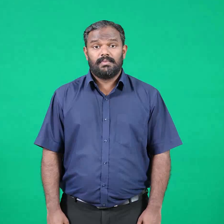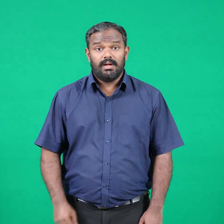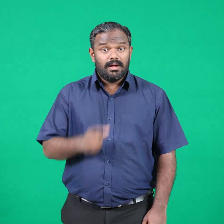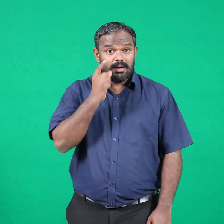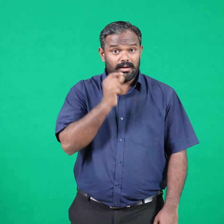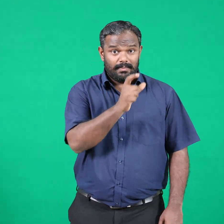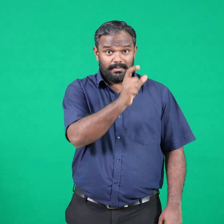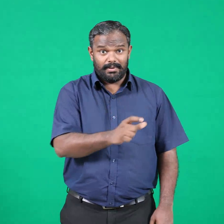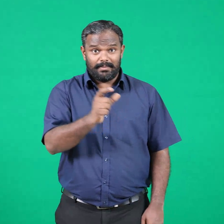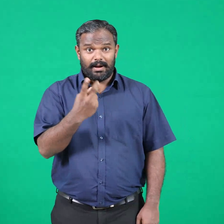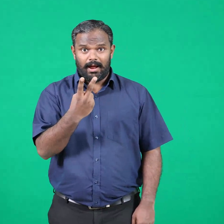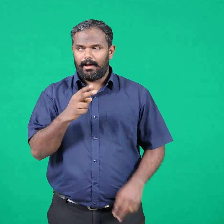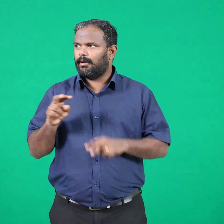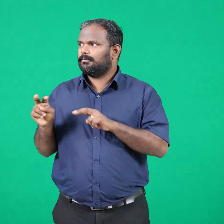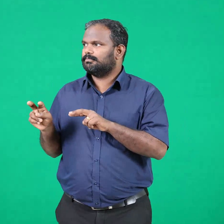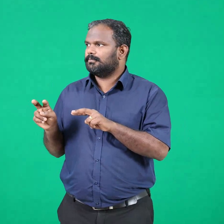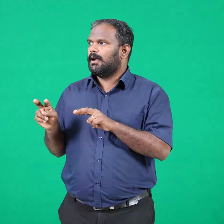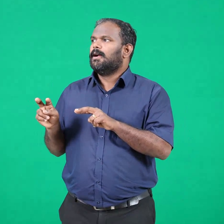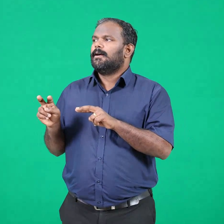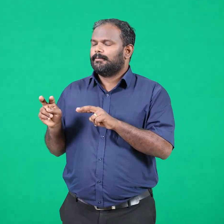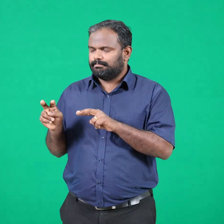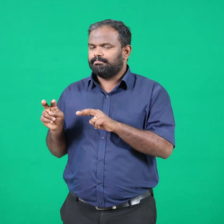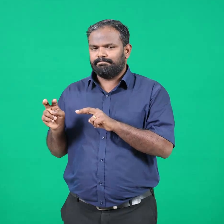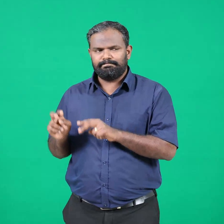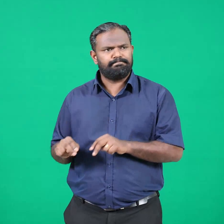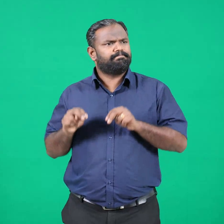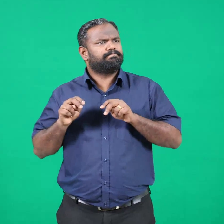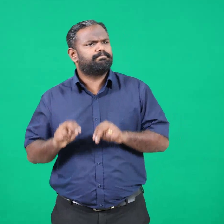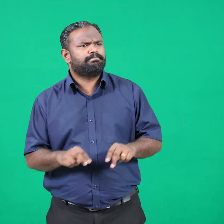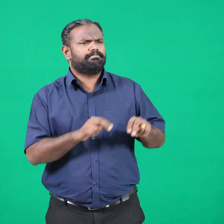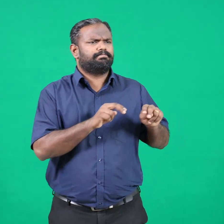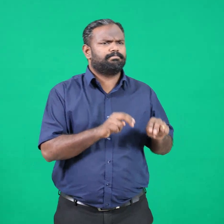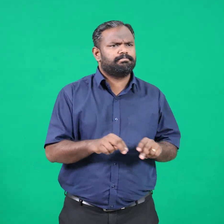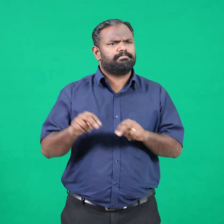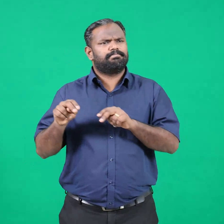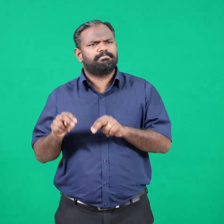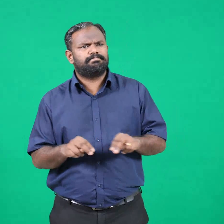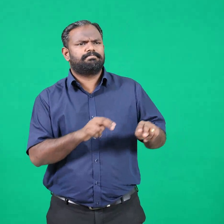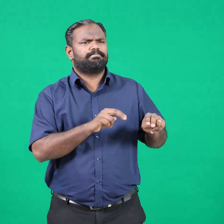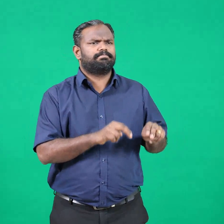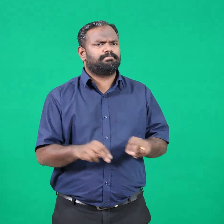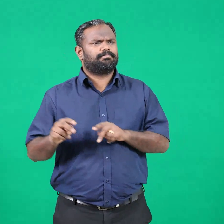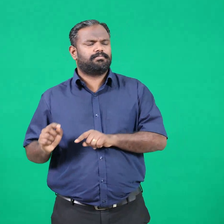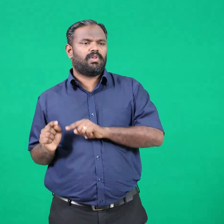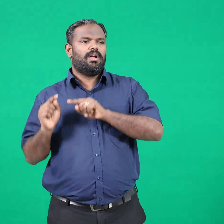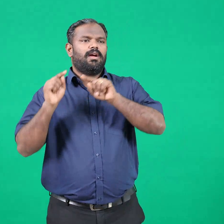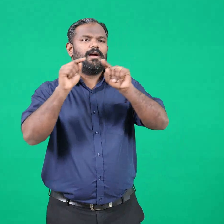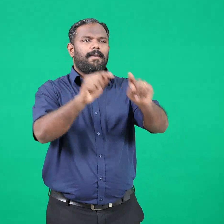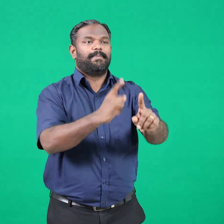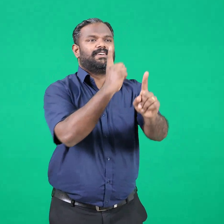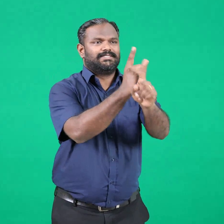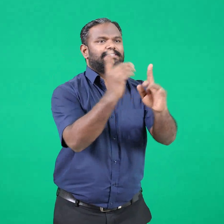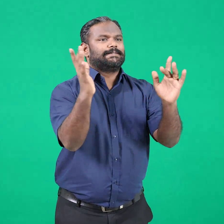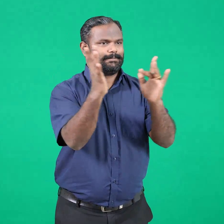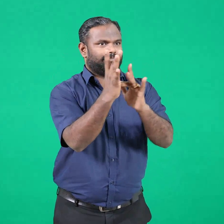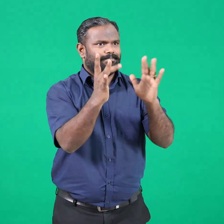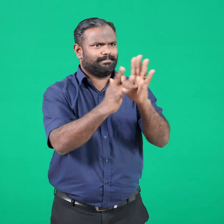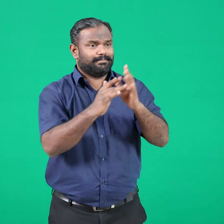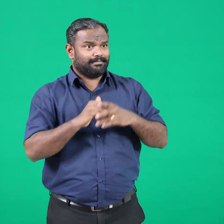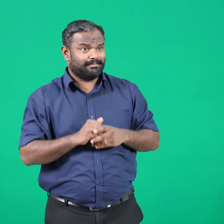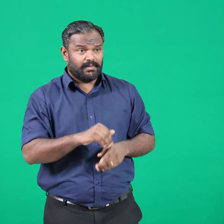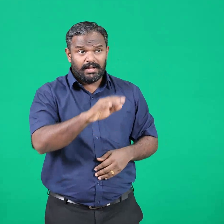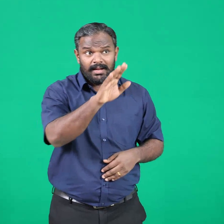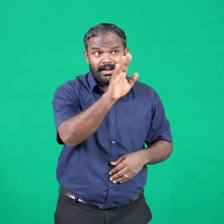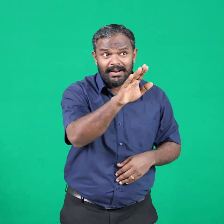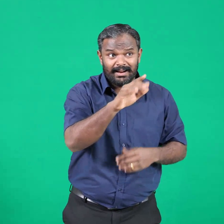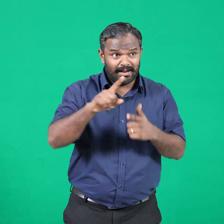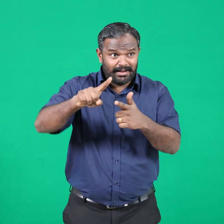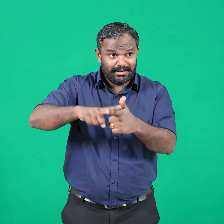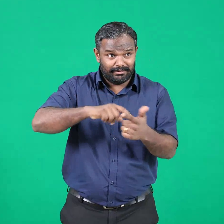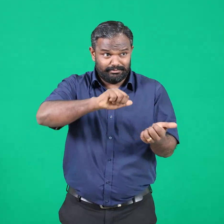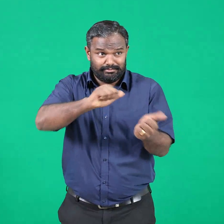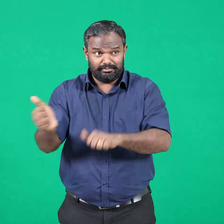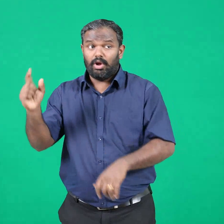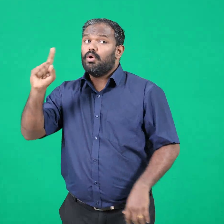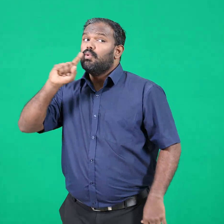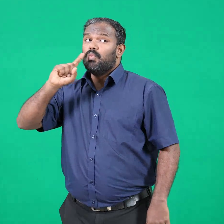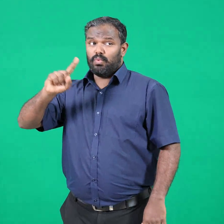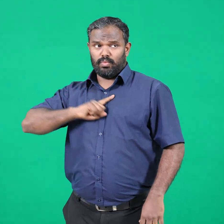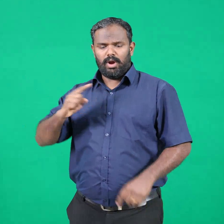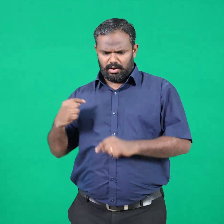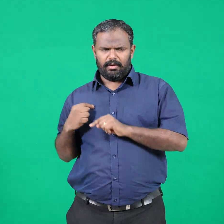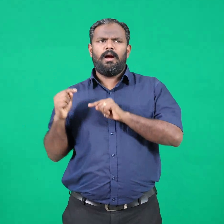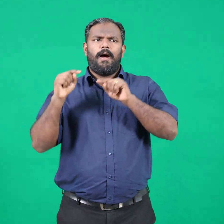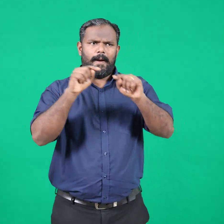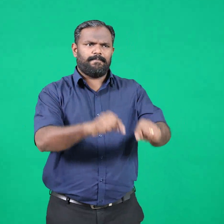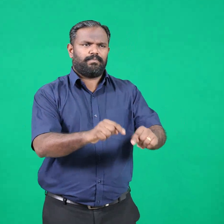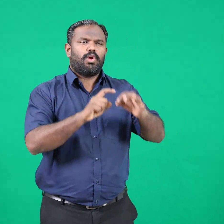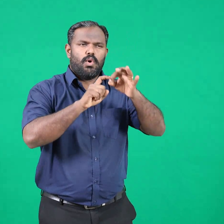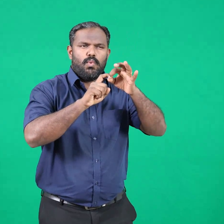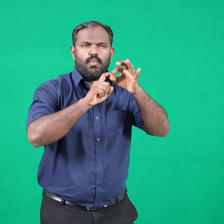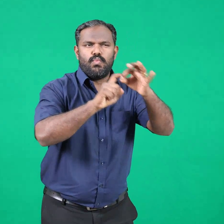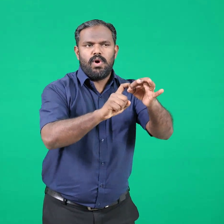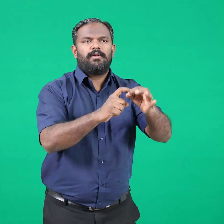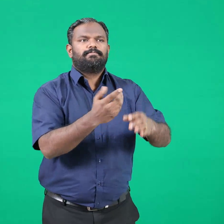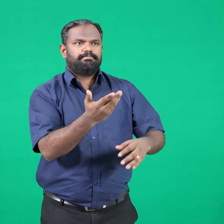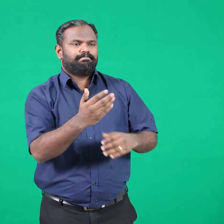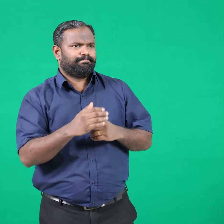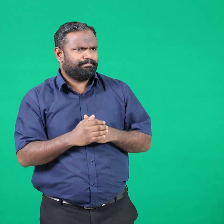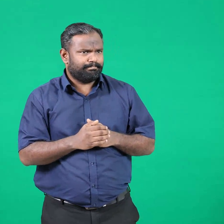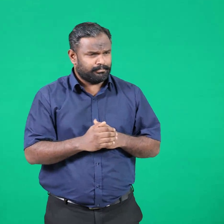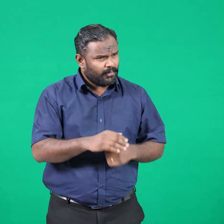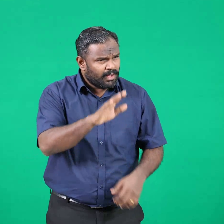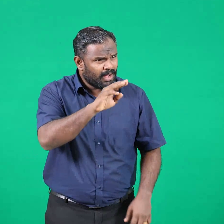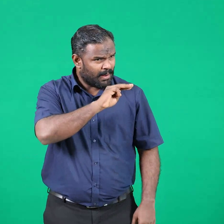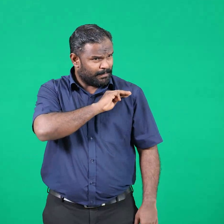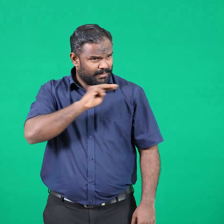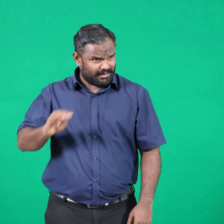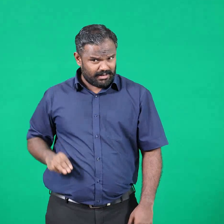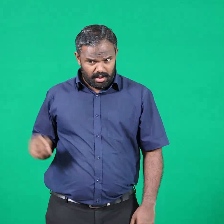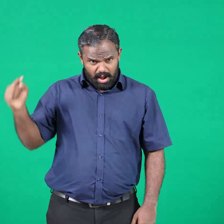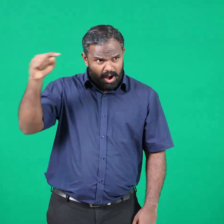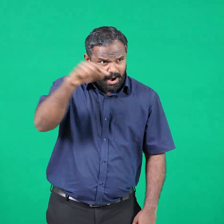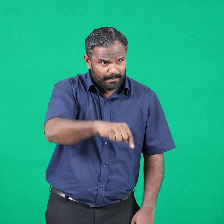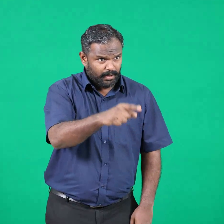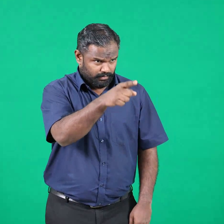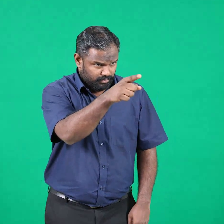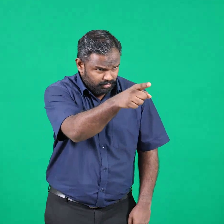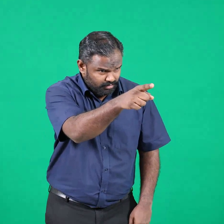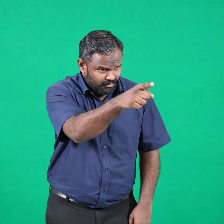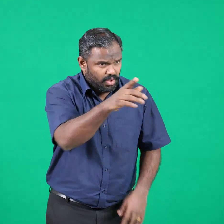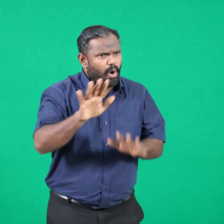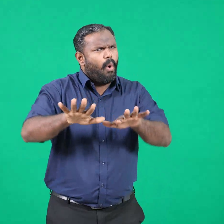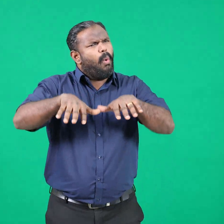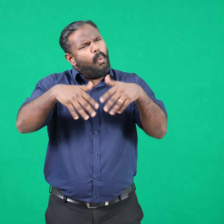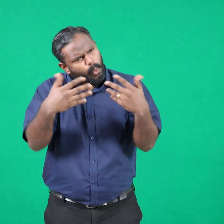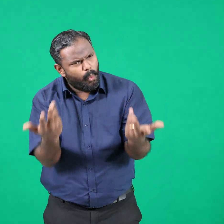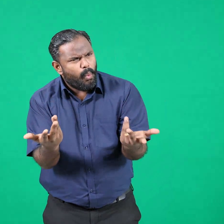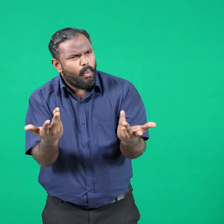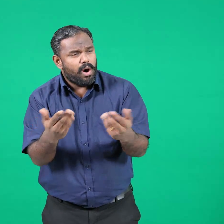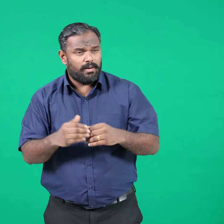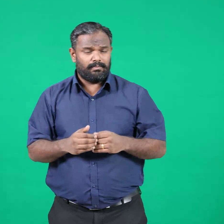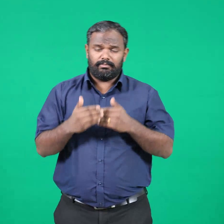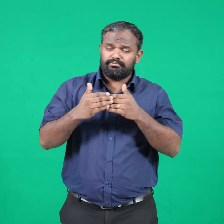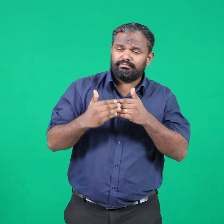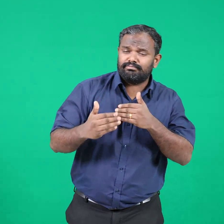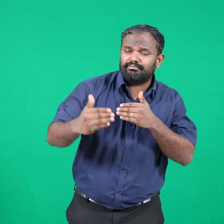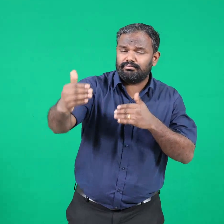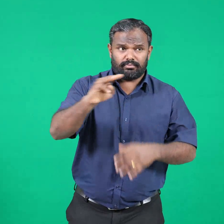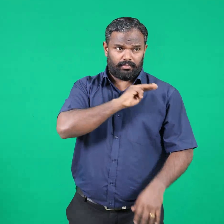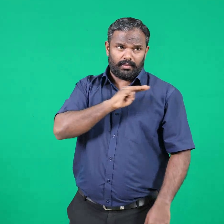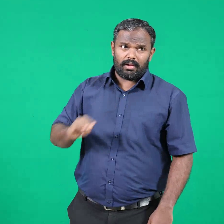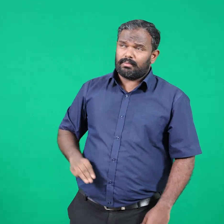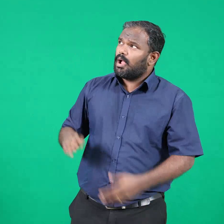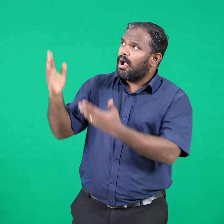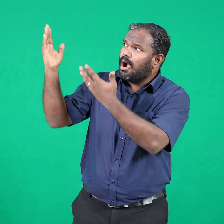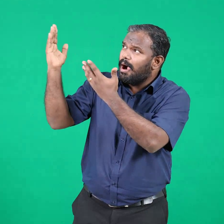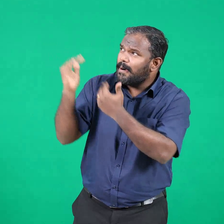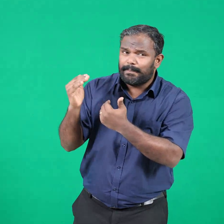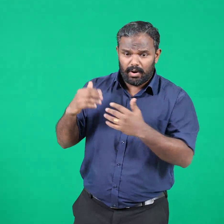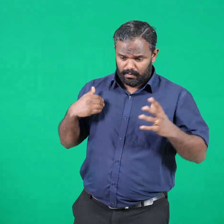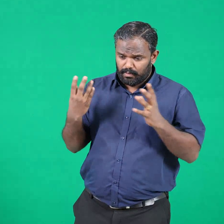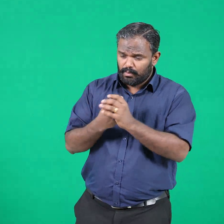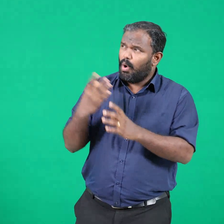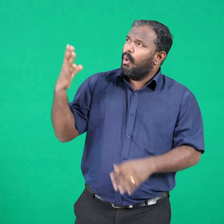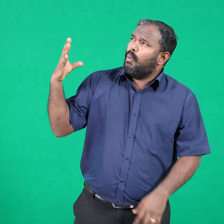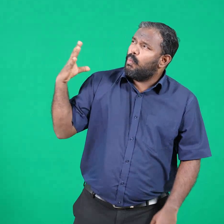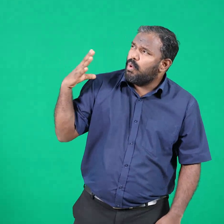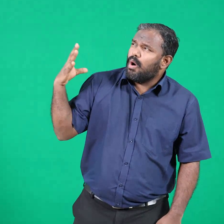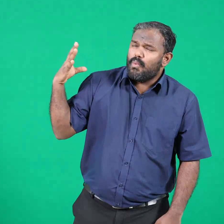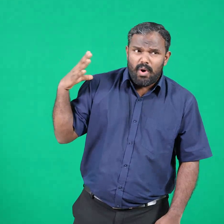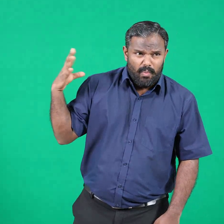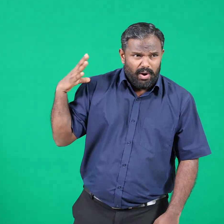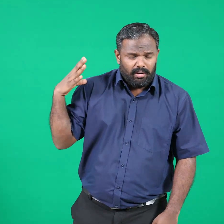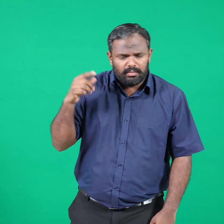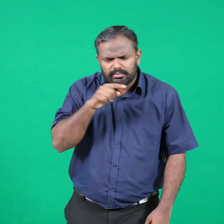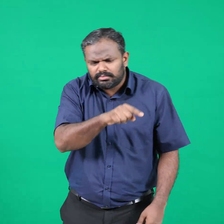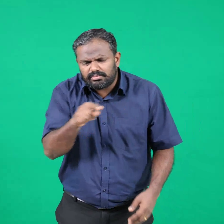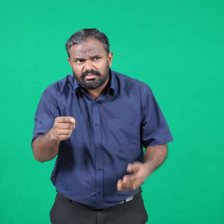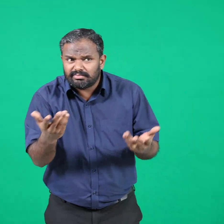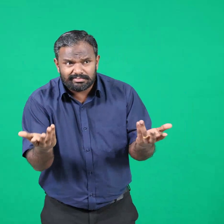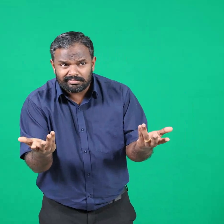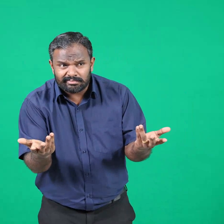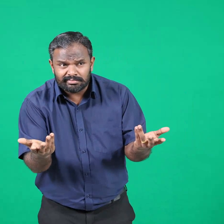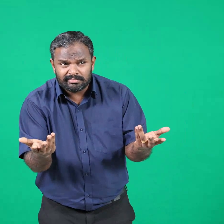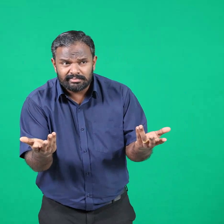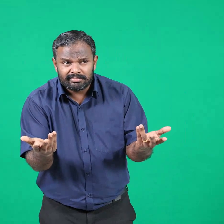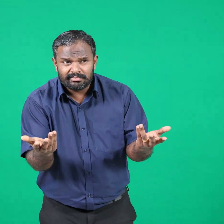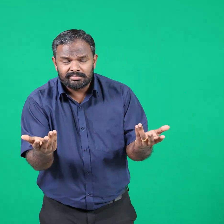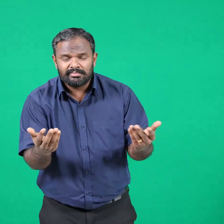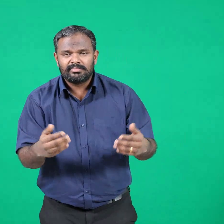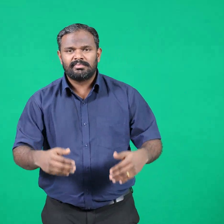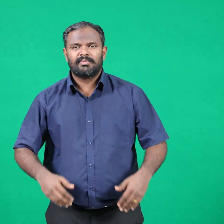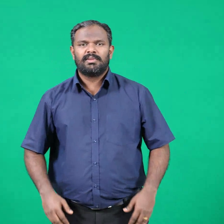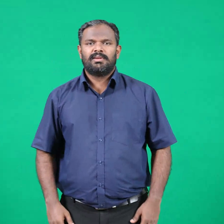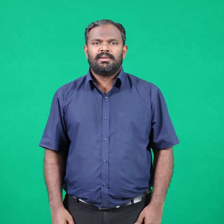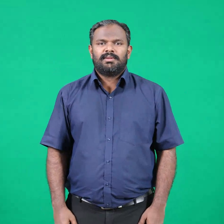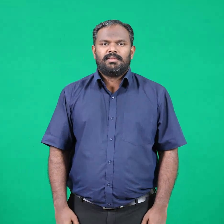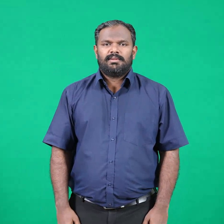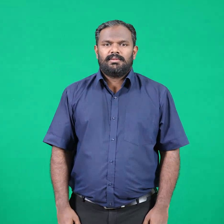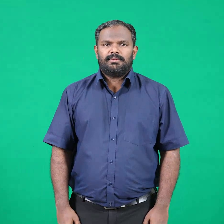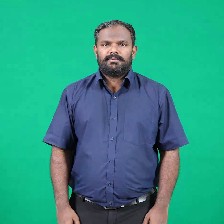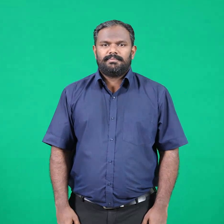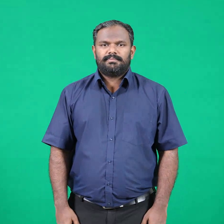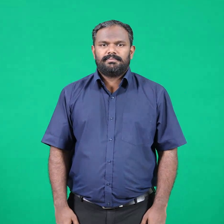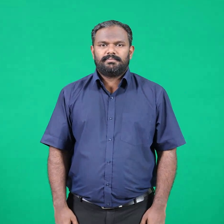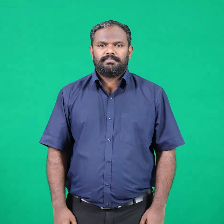When the men came to Jesus, they said, "John the Baptist sent us to ask, ' Are You the One who was to come, or should we look for someone else?'"